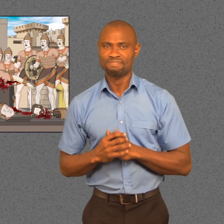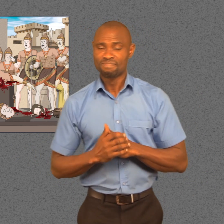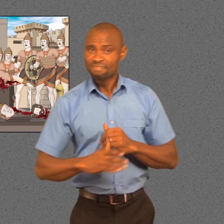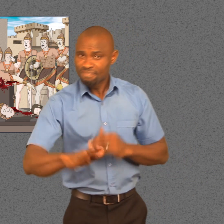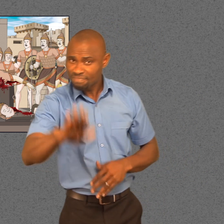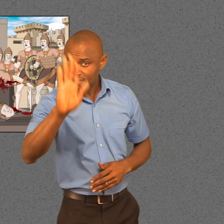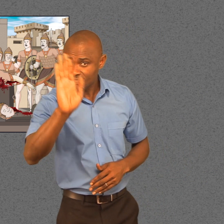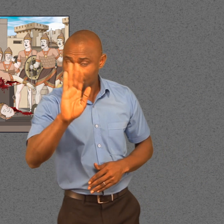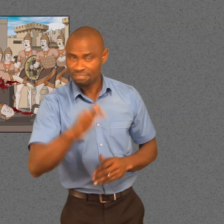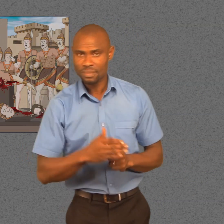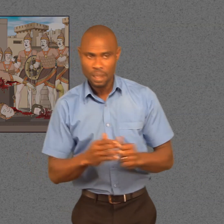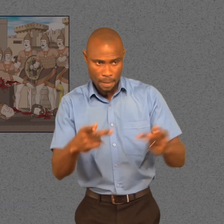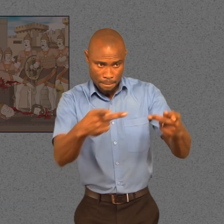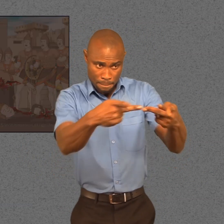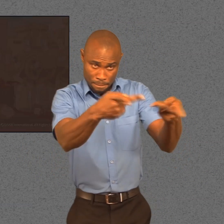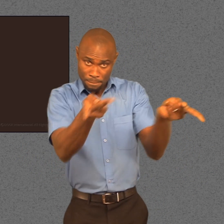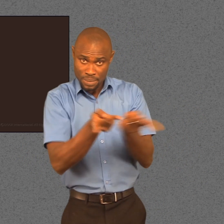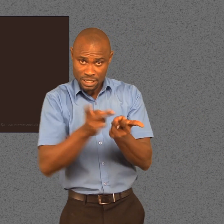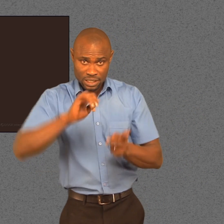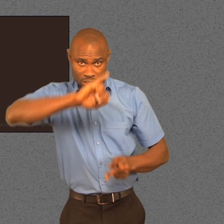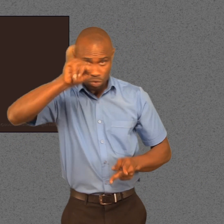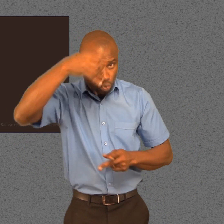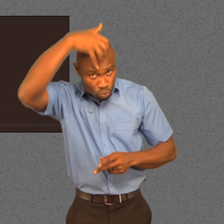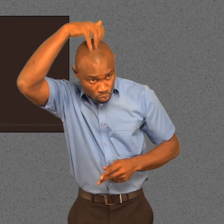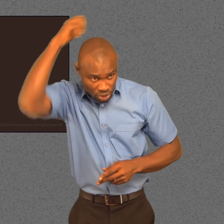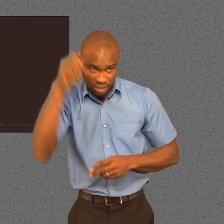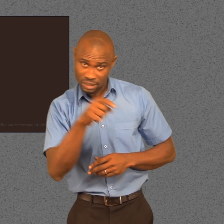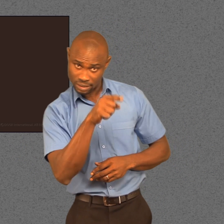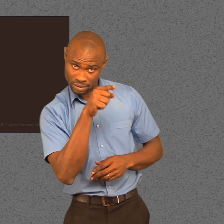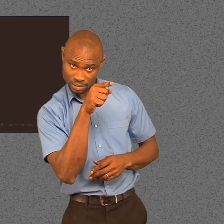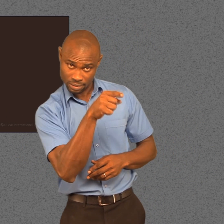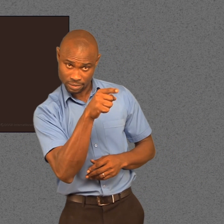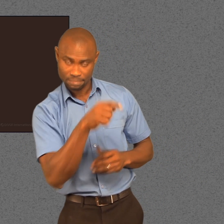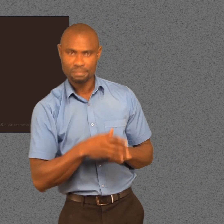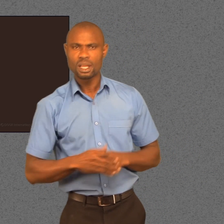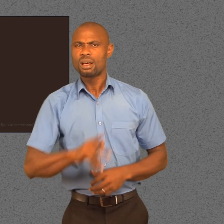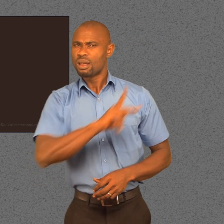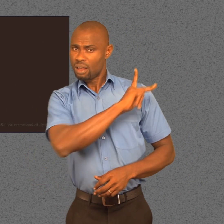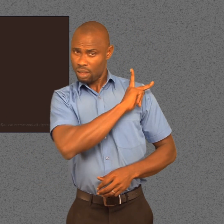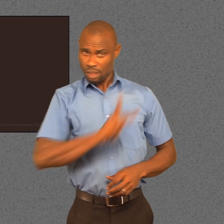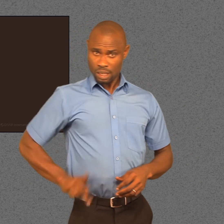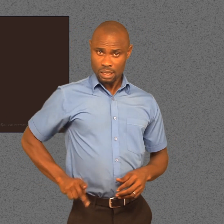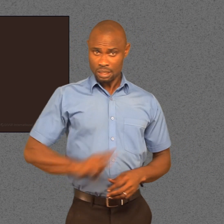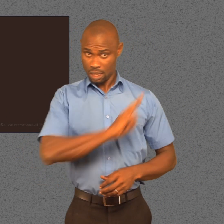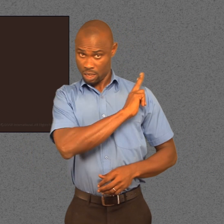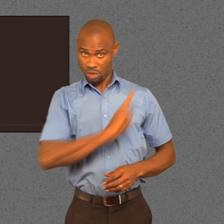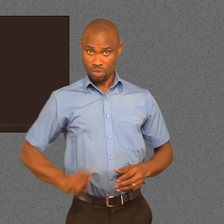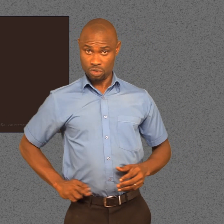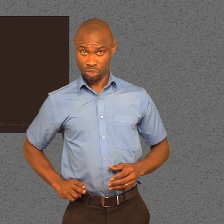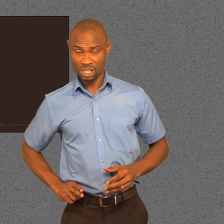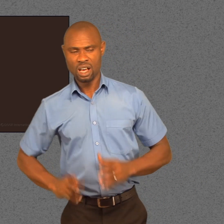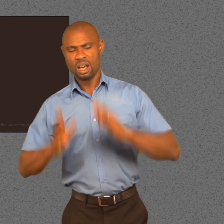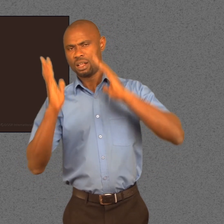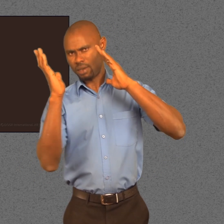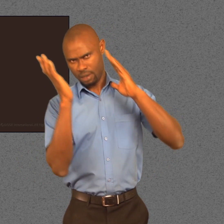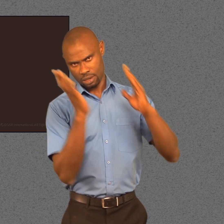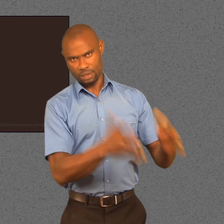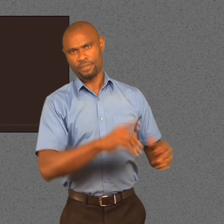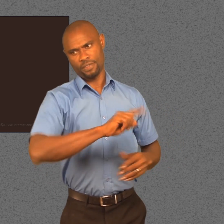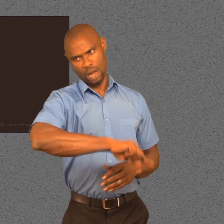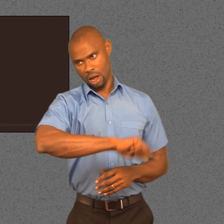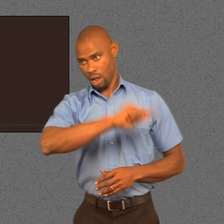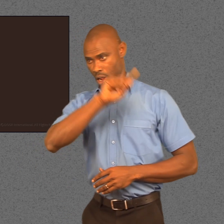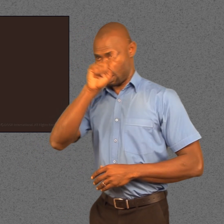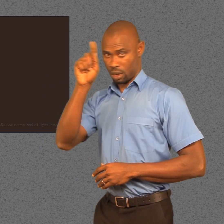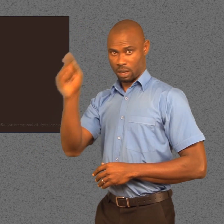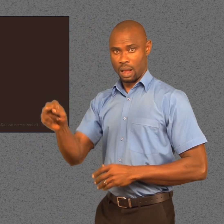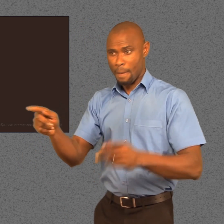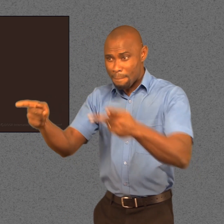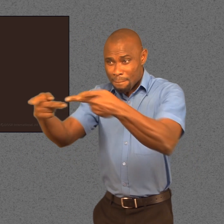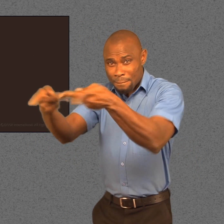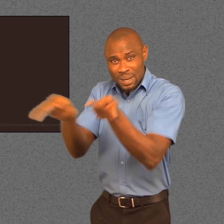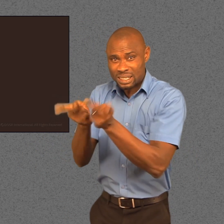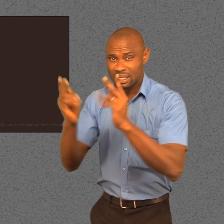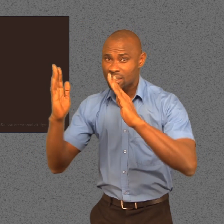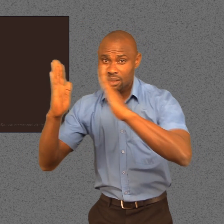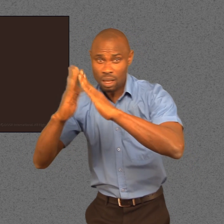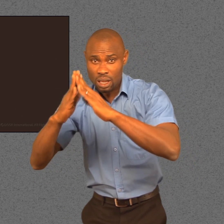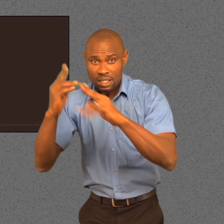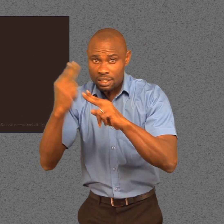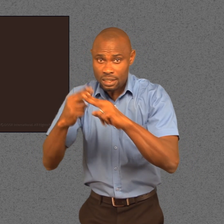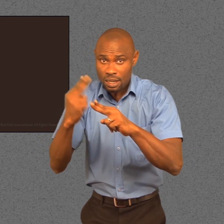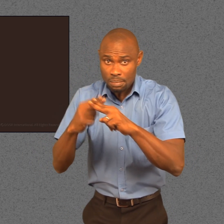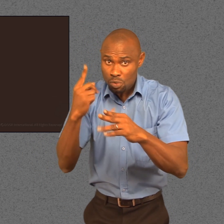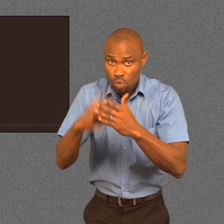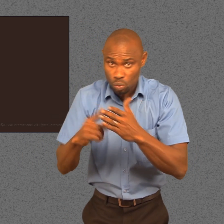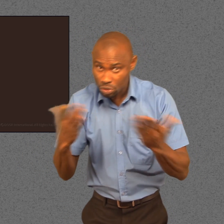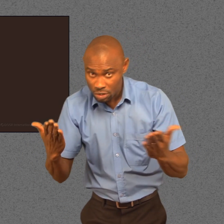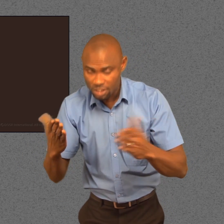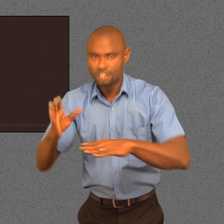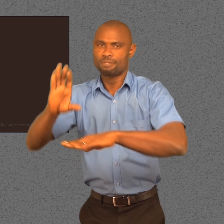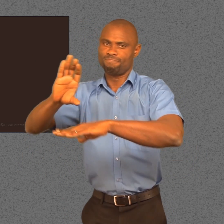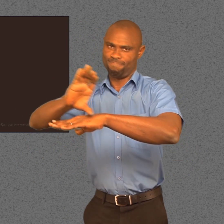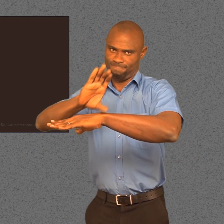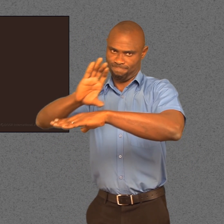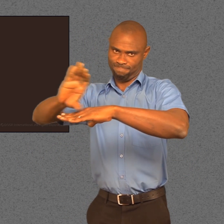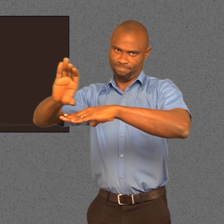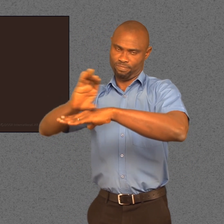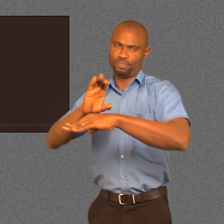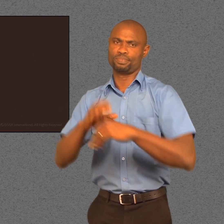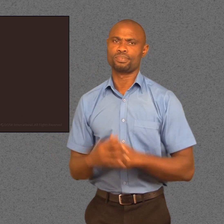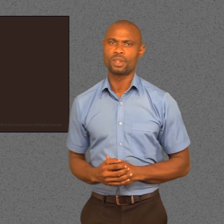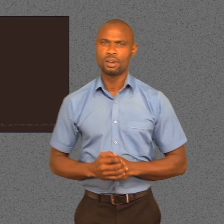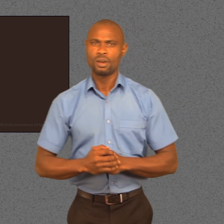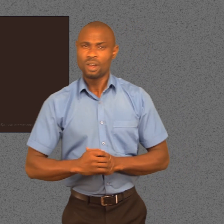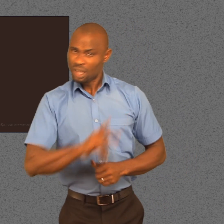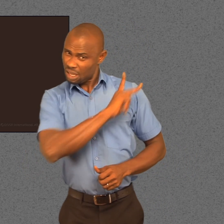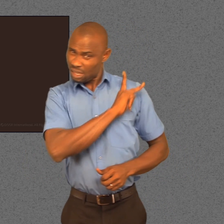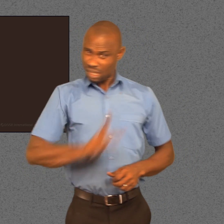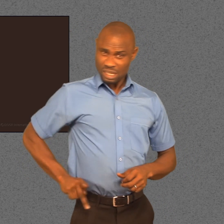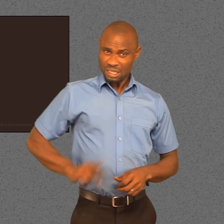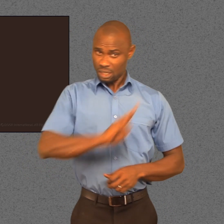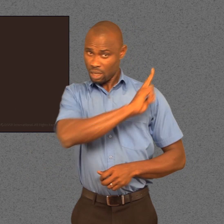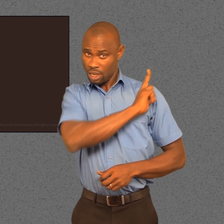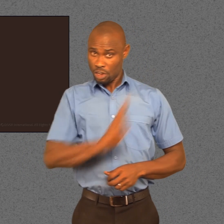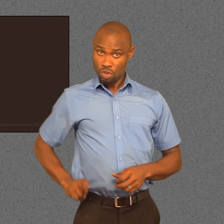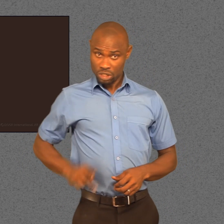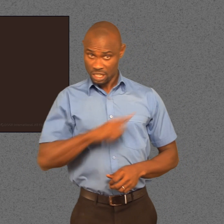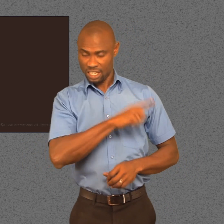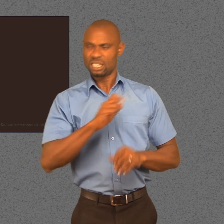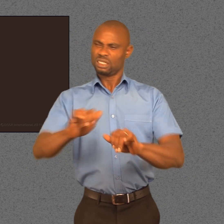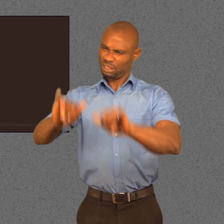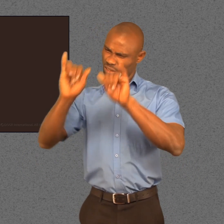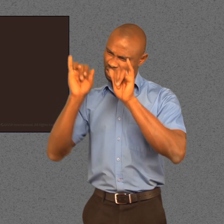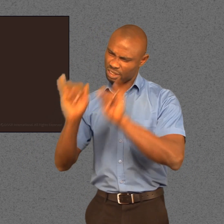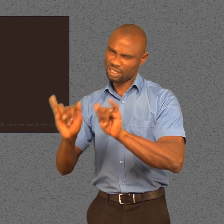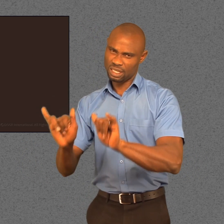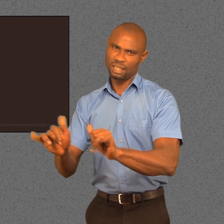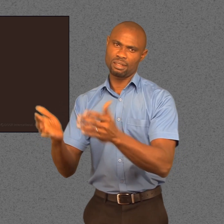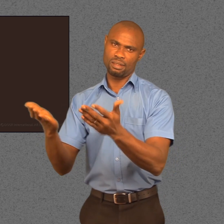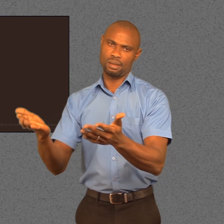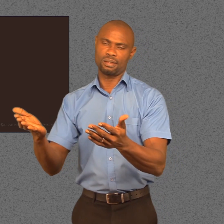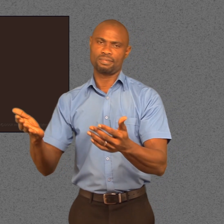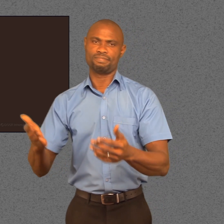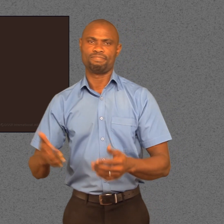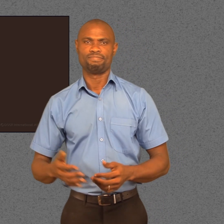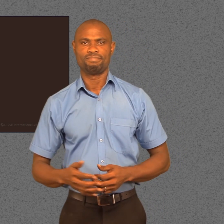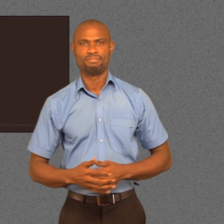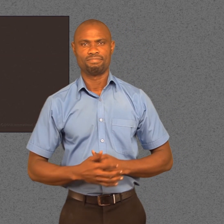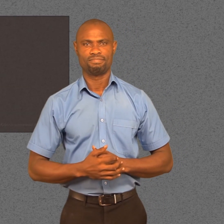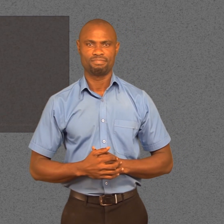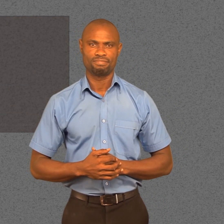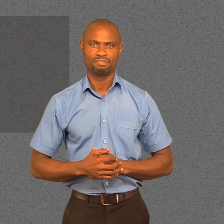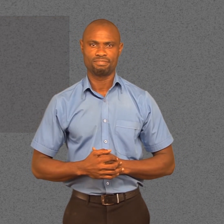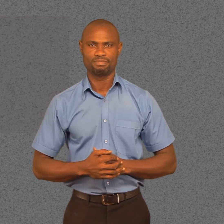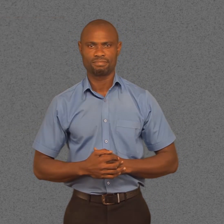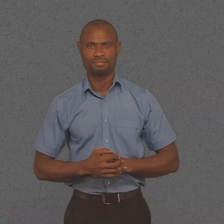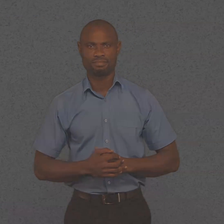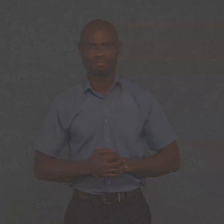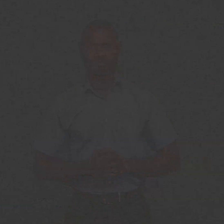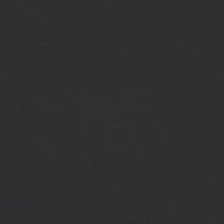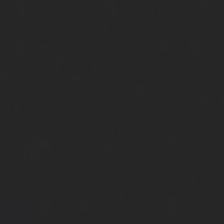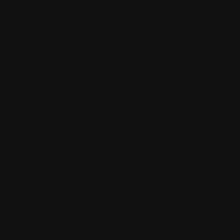Then he went down from Judea to Caesarea and spent some time there.